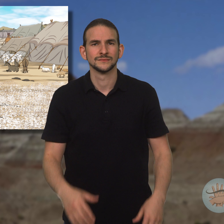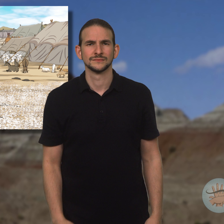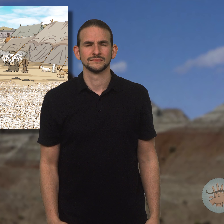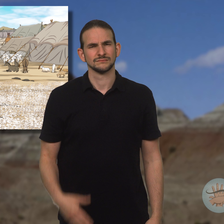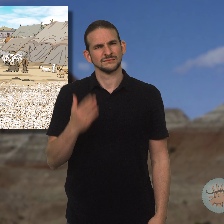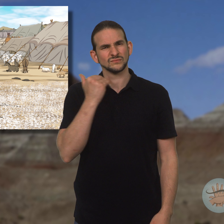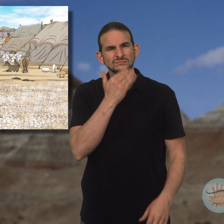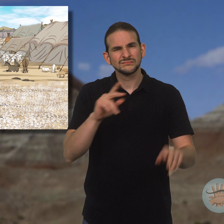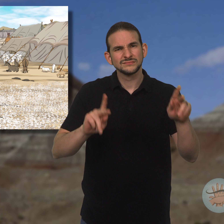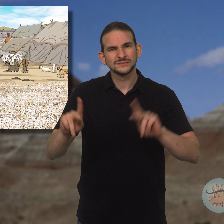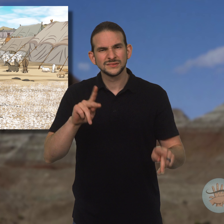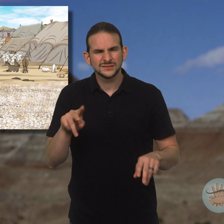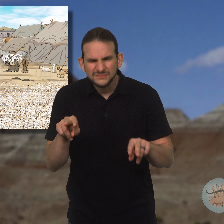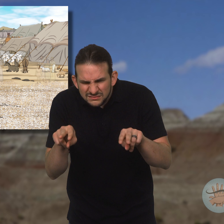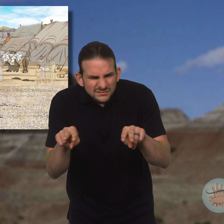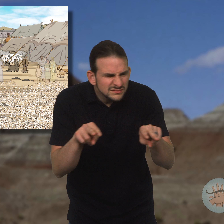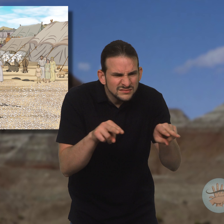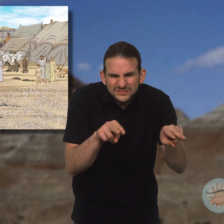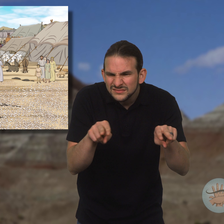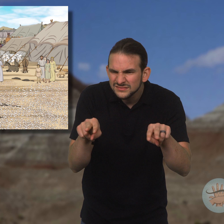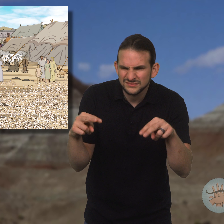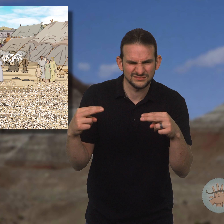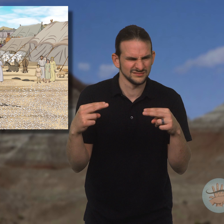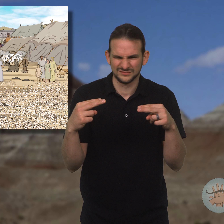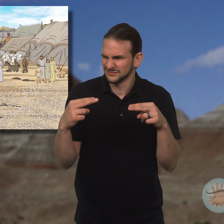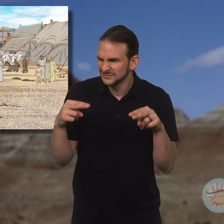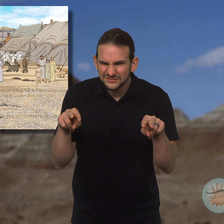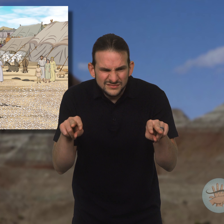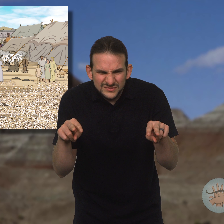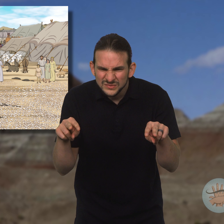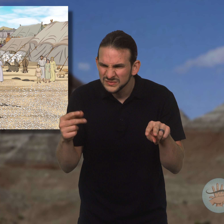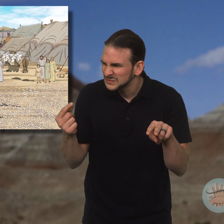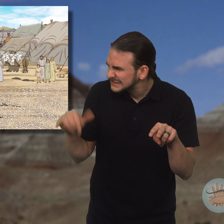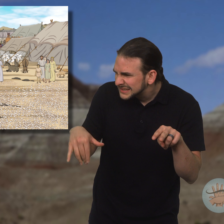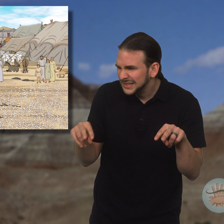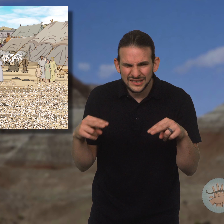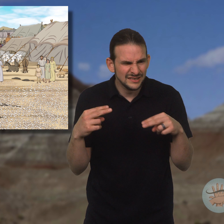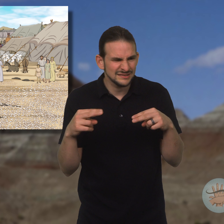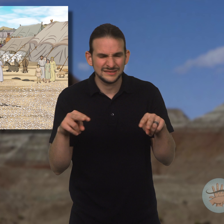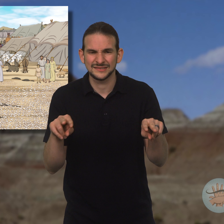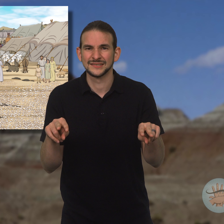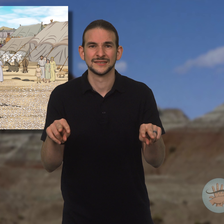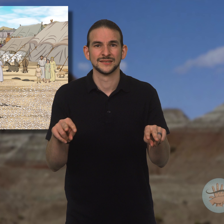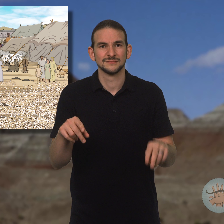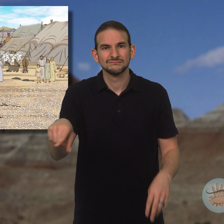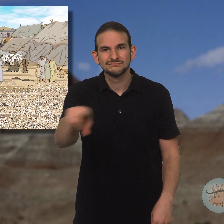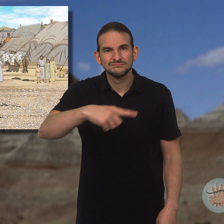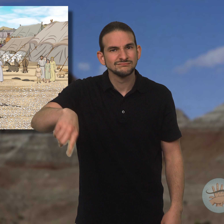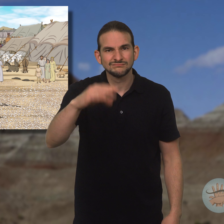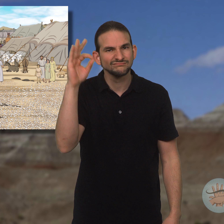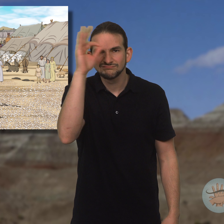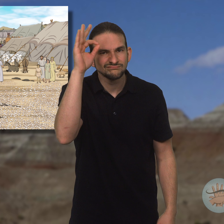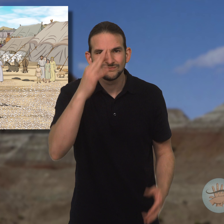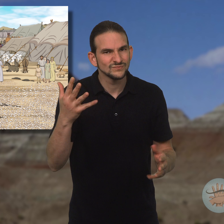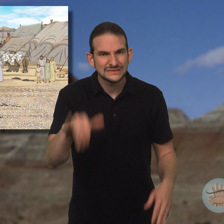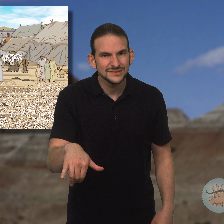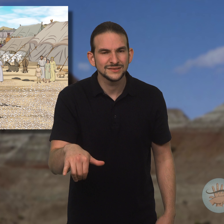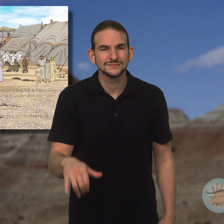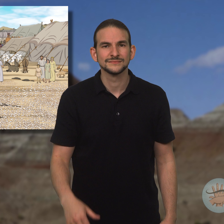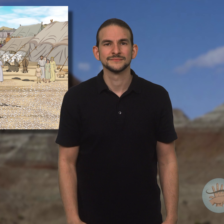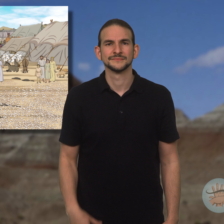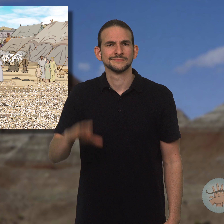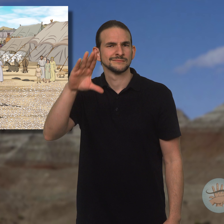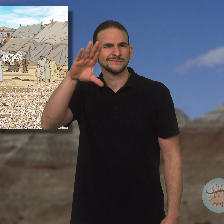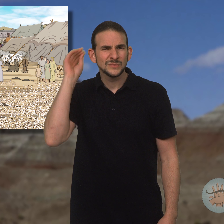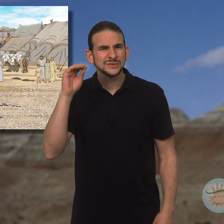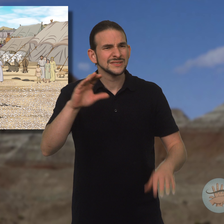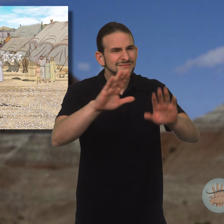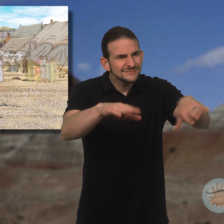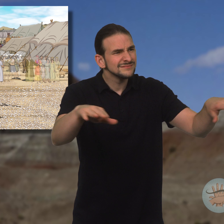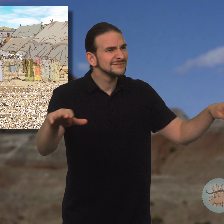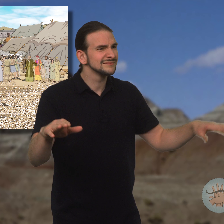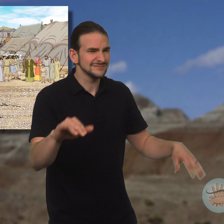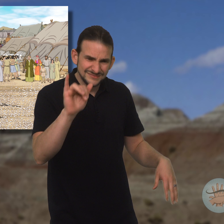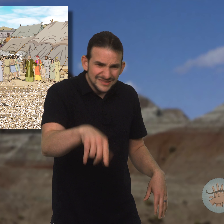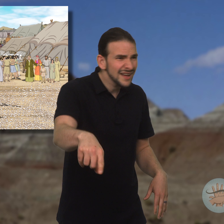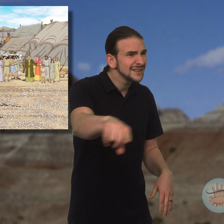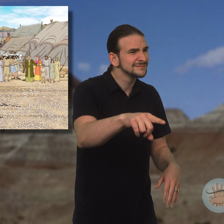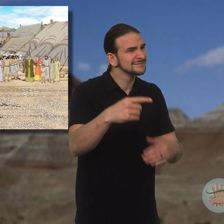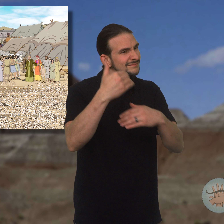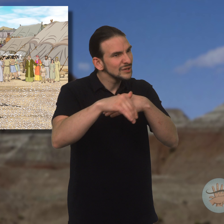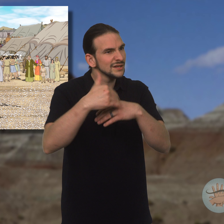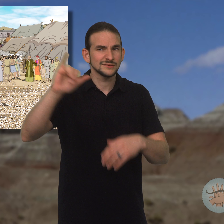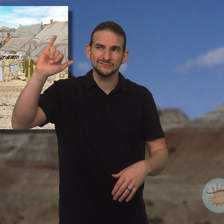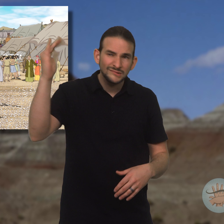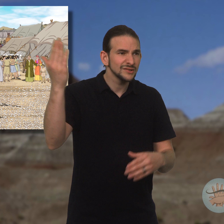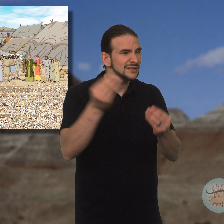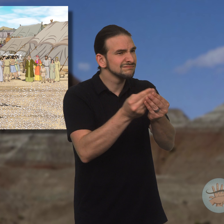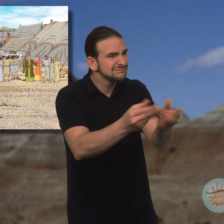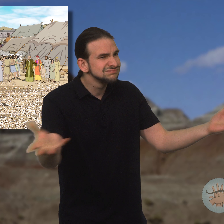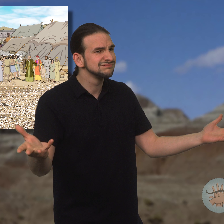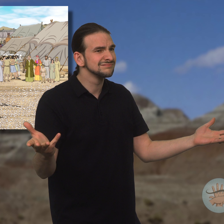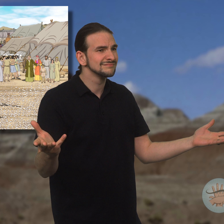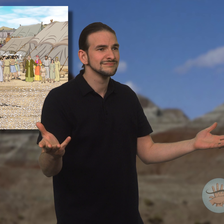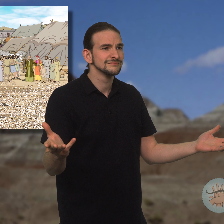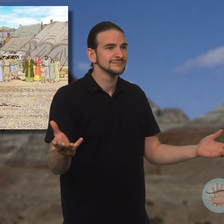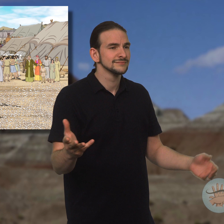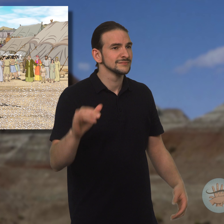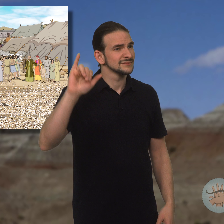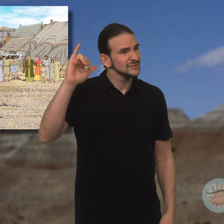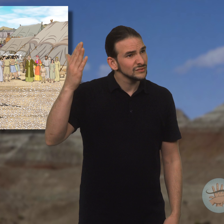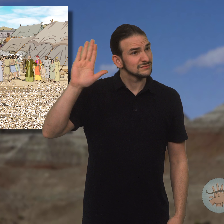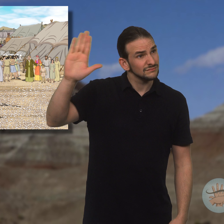When the Israelites saw it, they asked one another, “What is it?” For they did not know what it was.